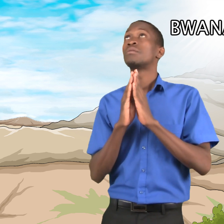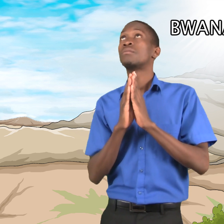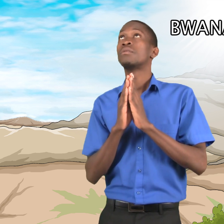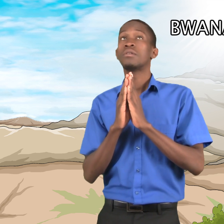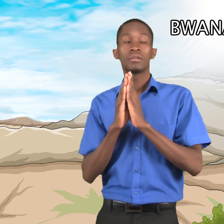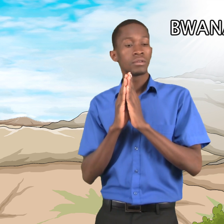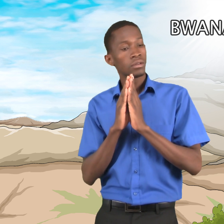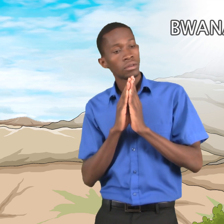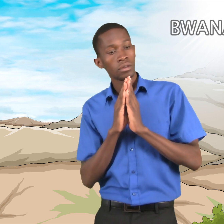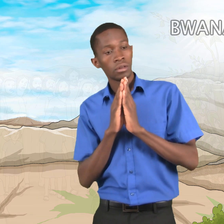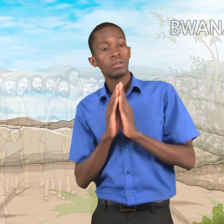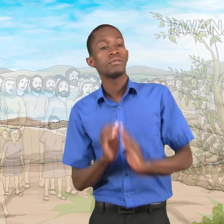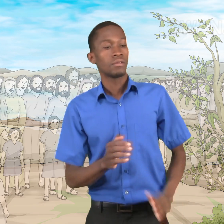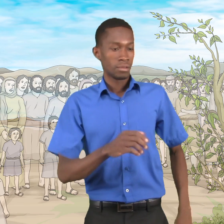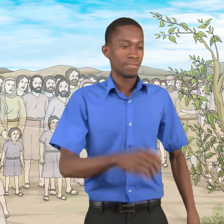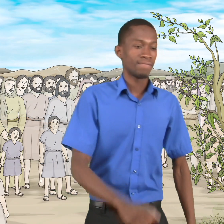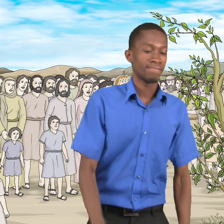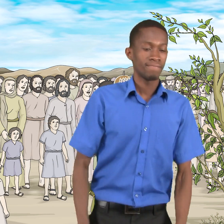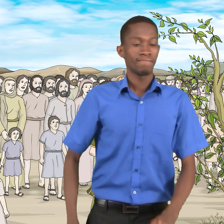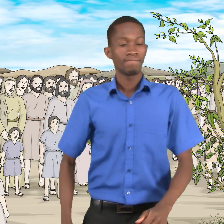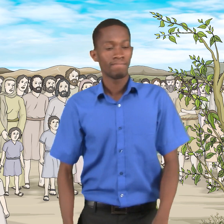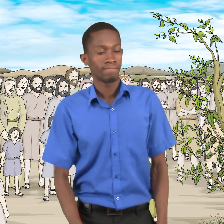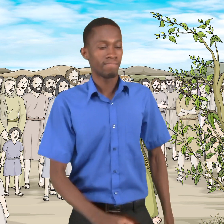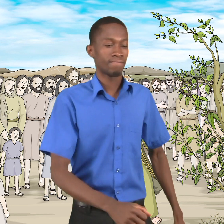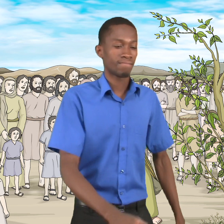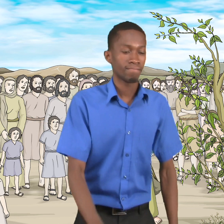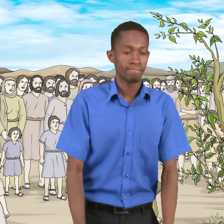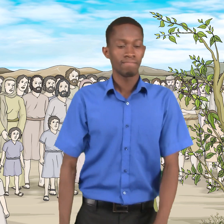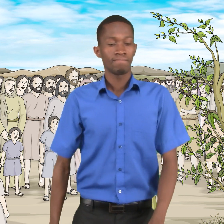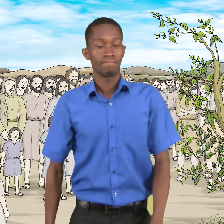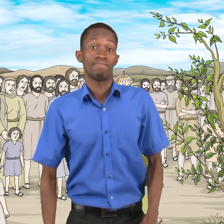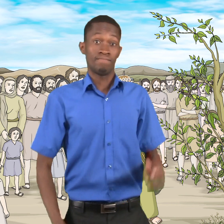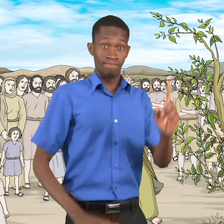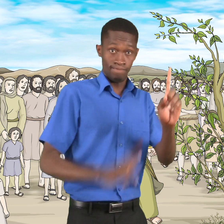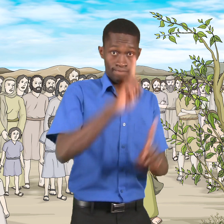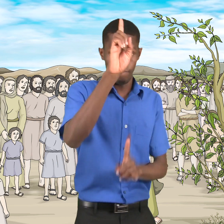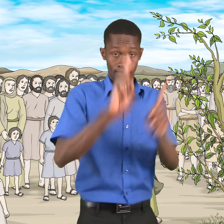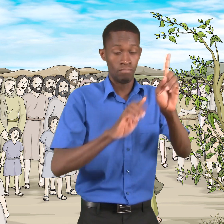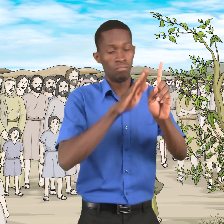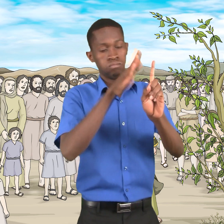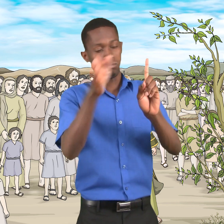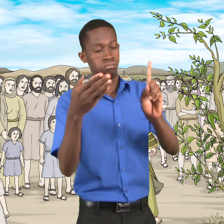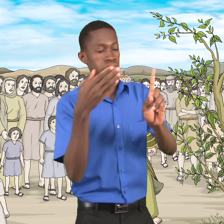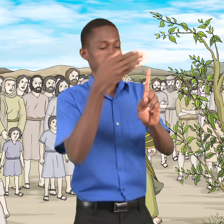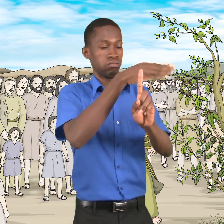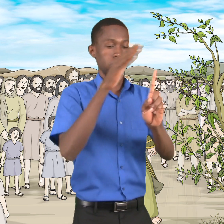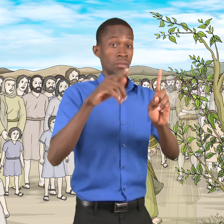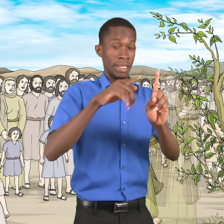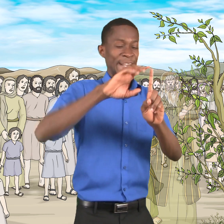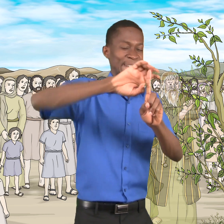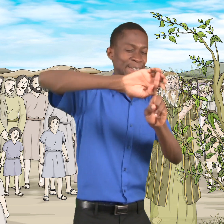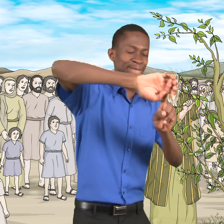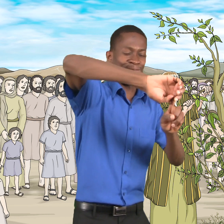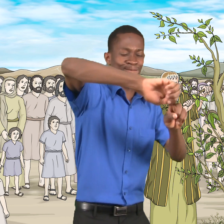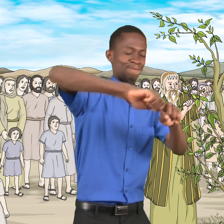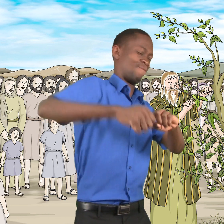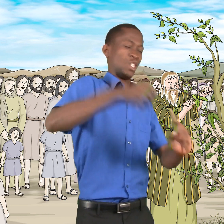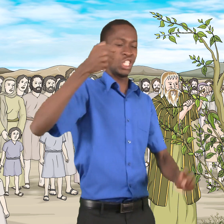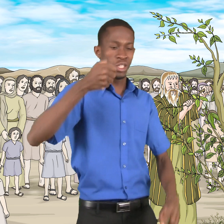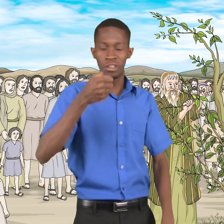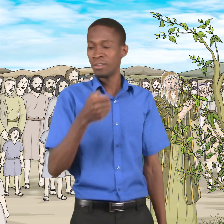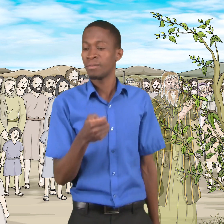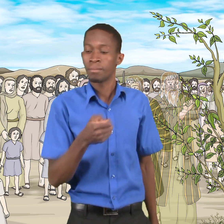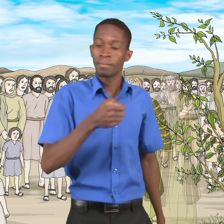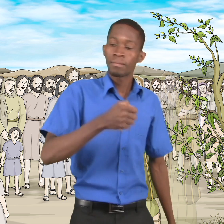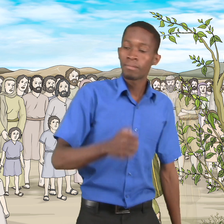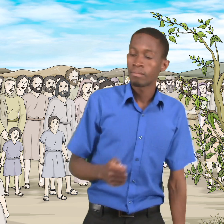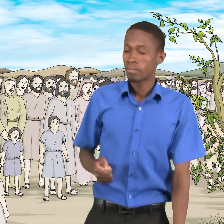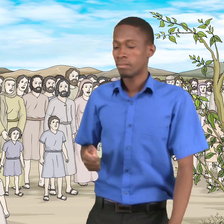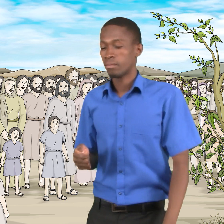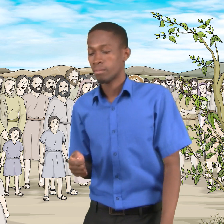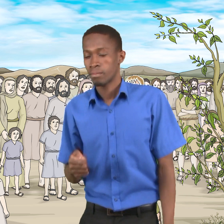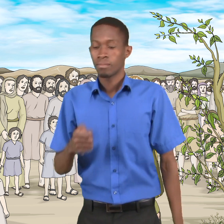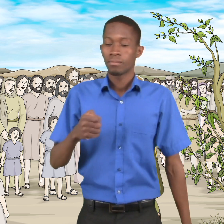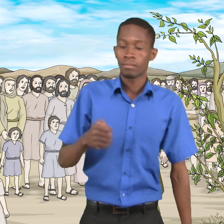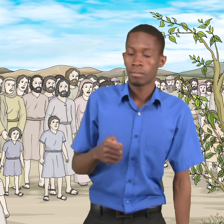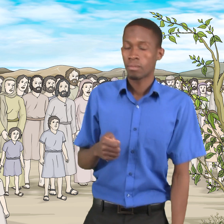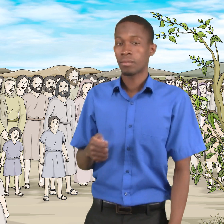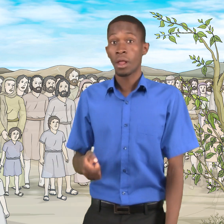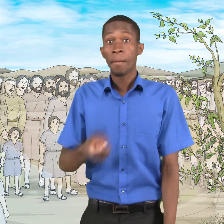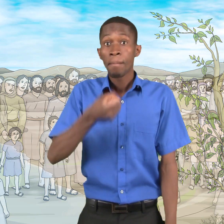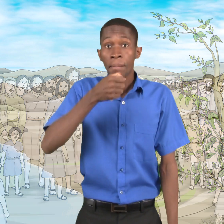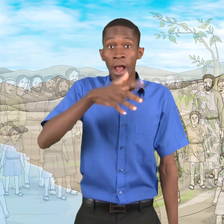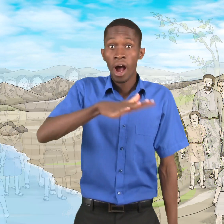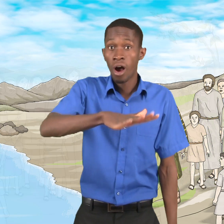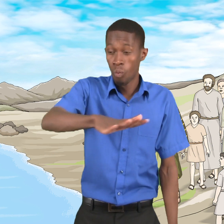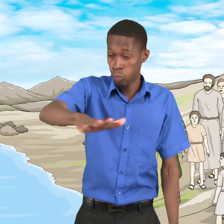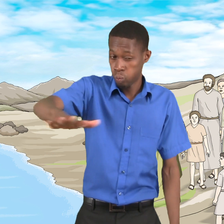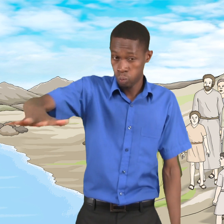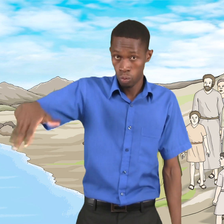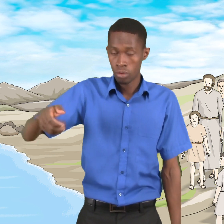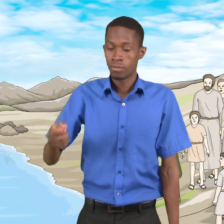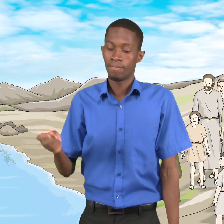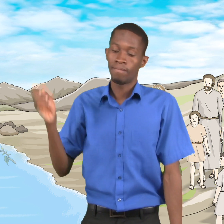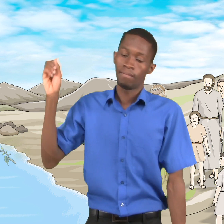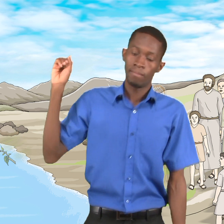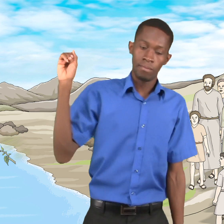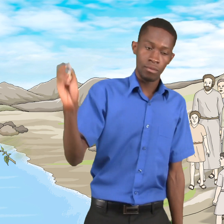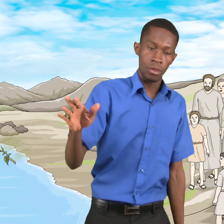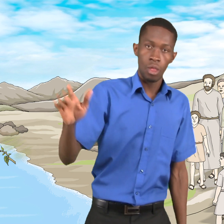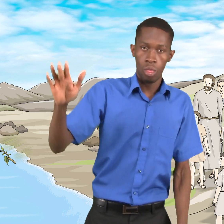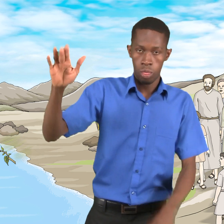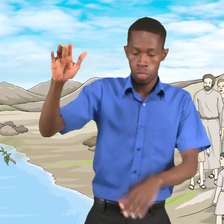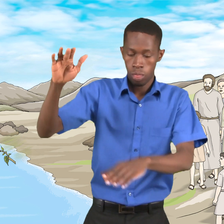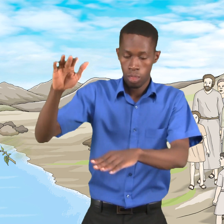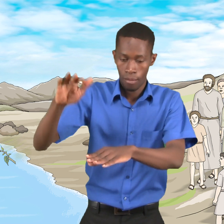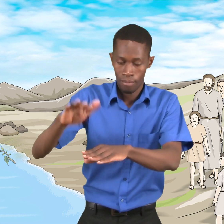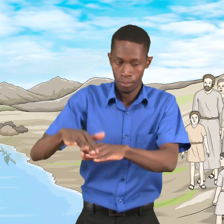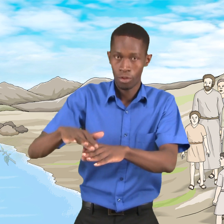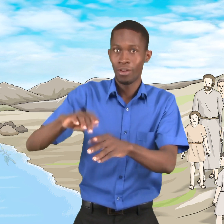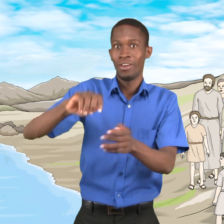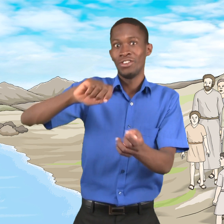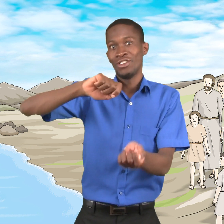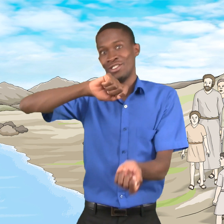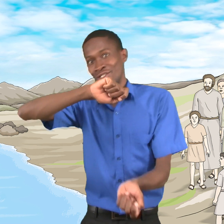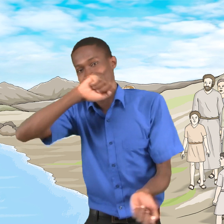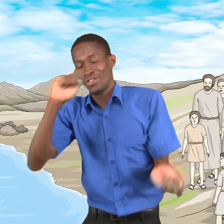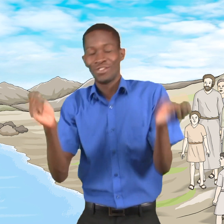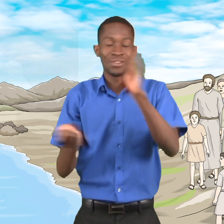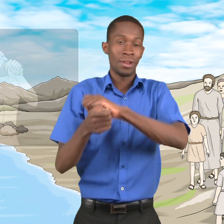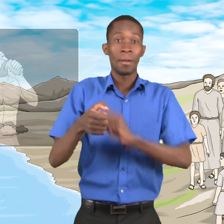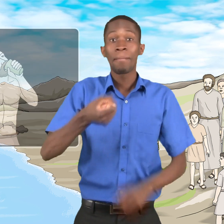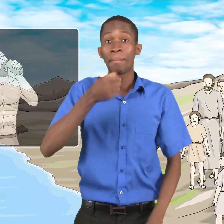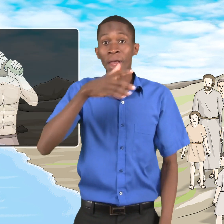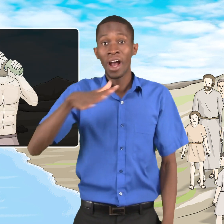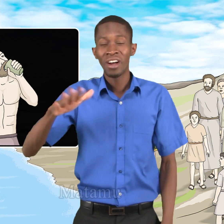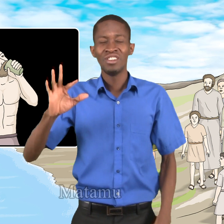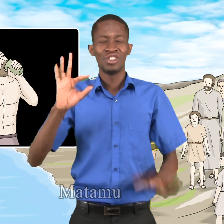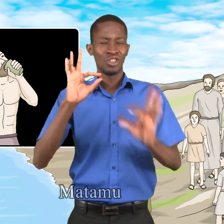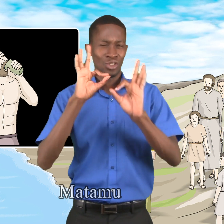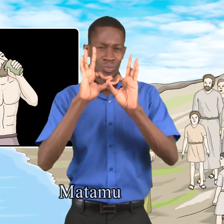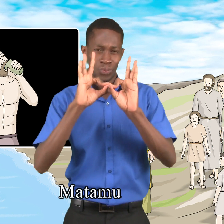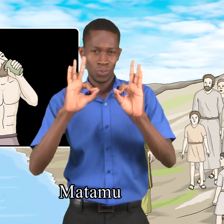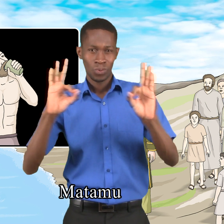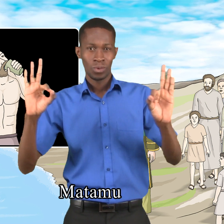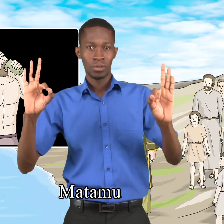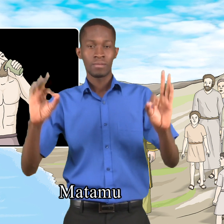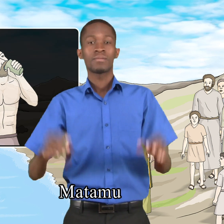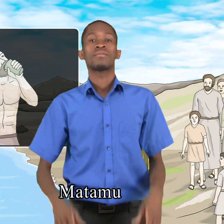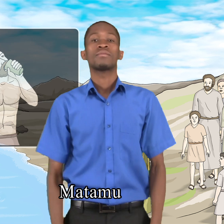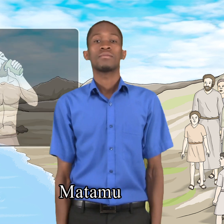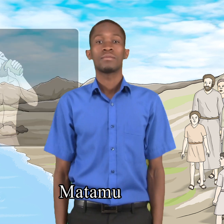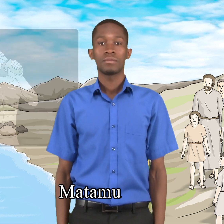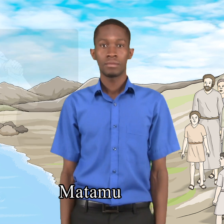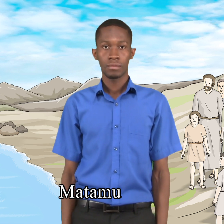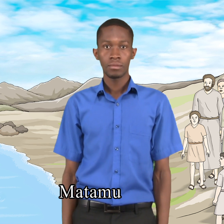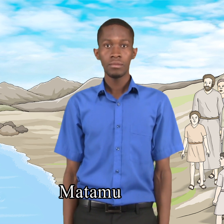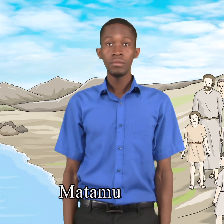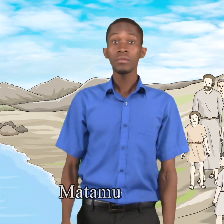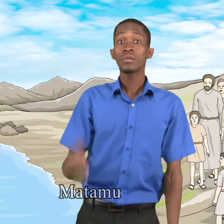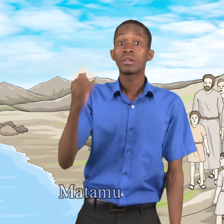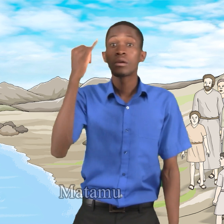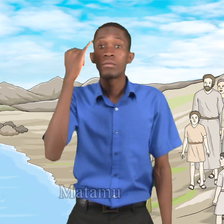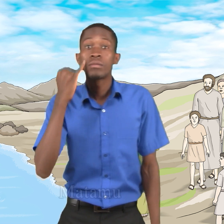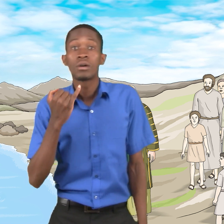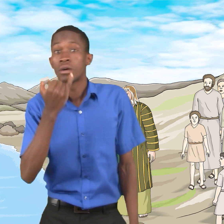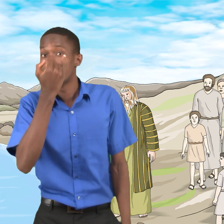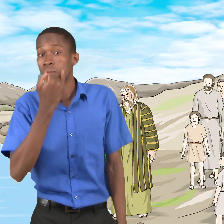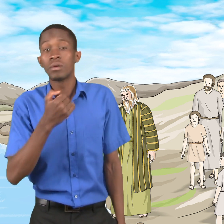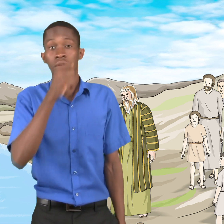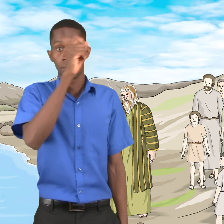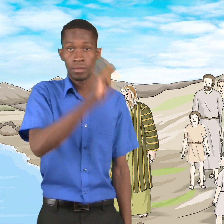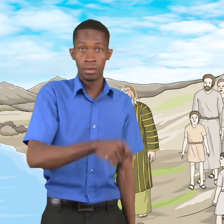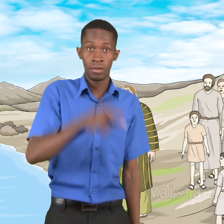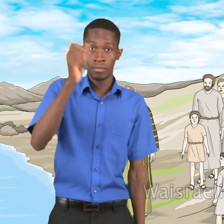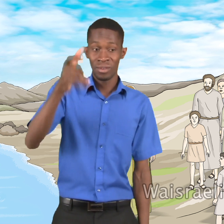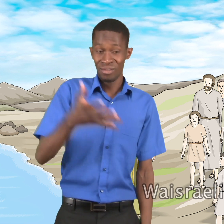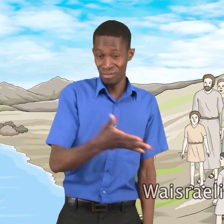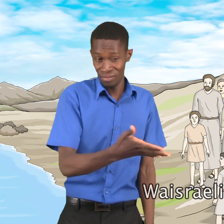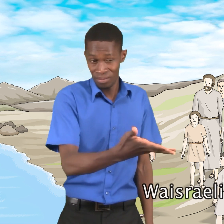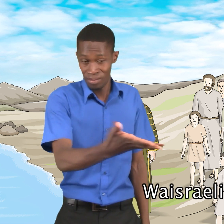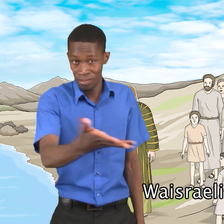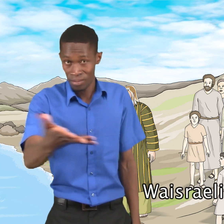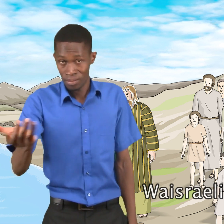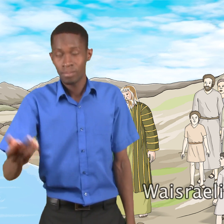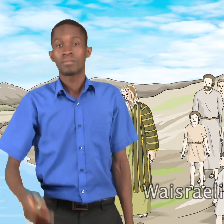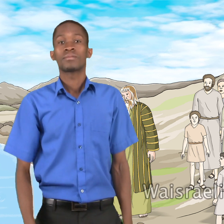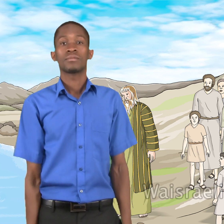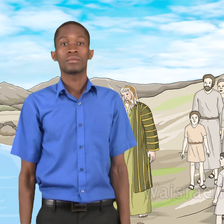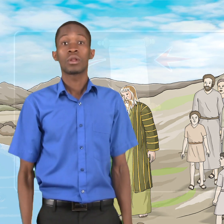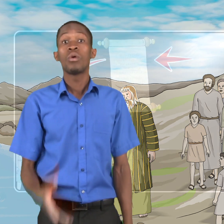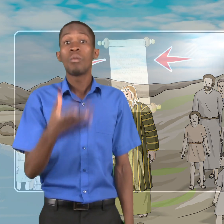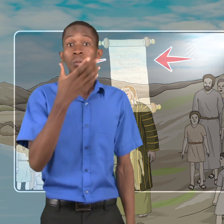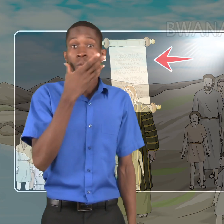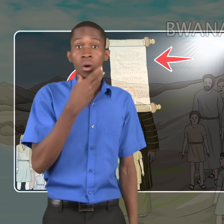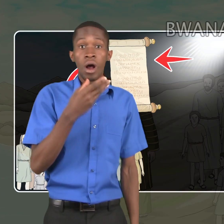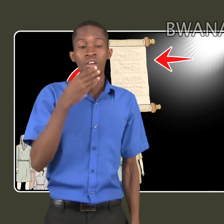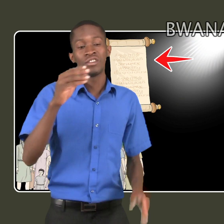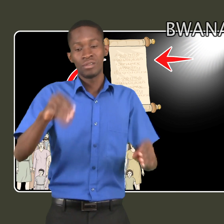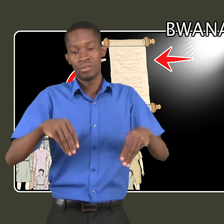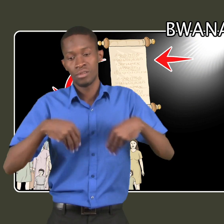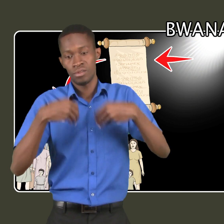And when he cast it into the waters, they were sweetened.